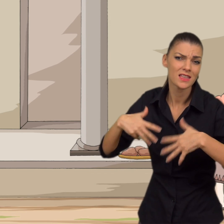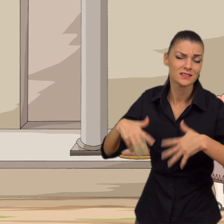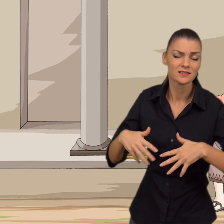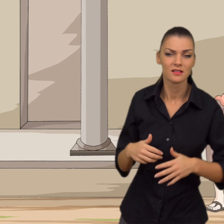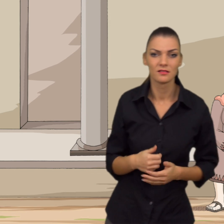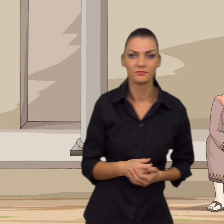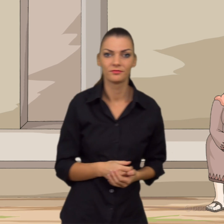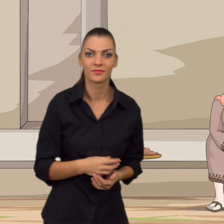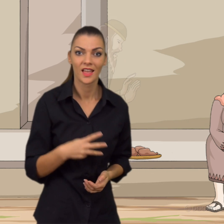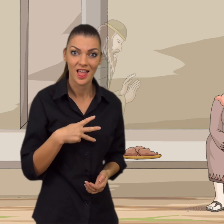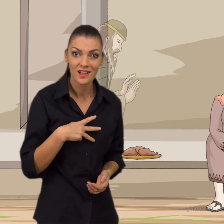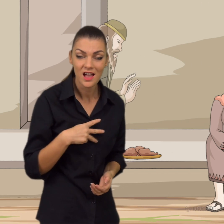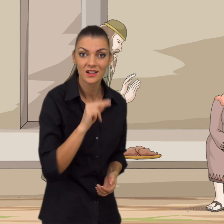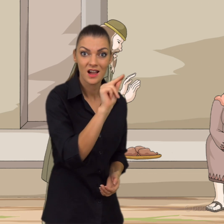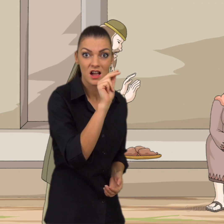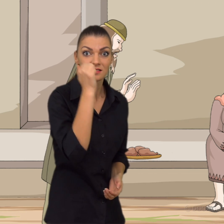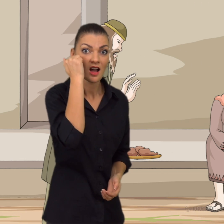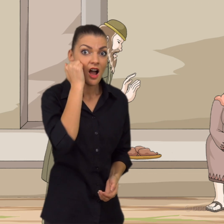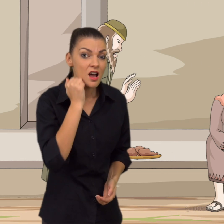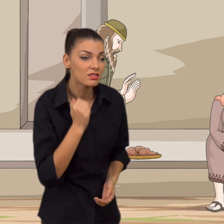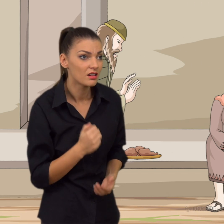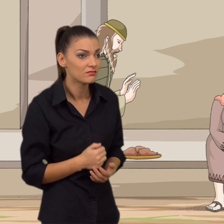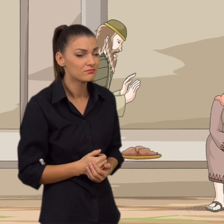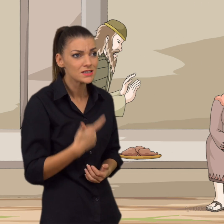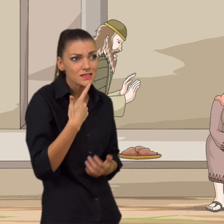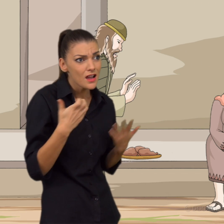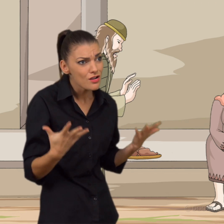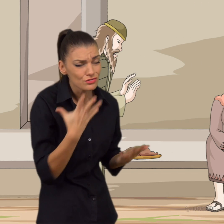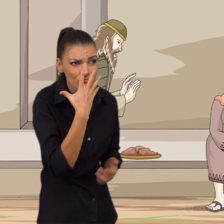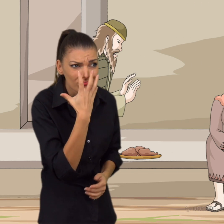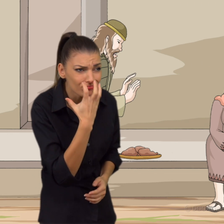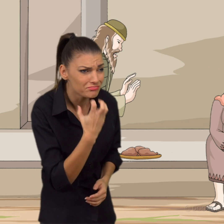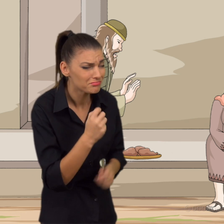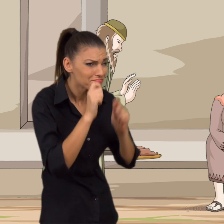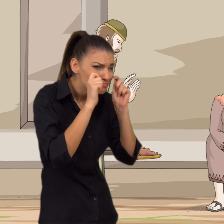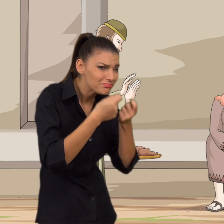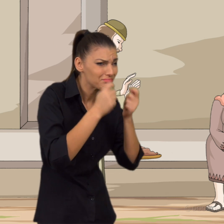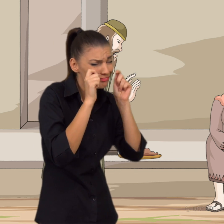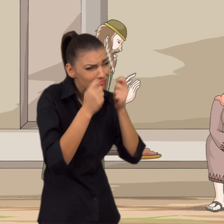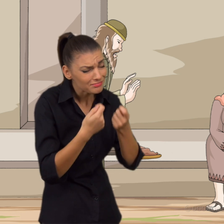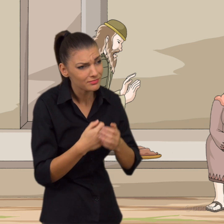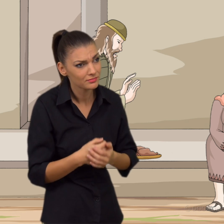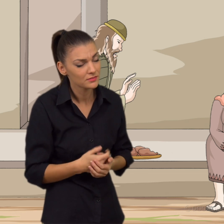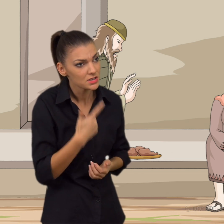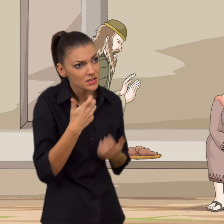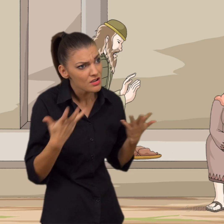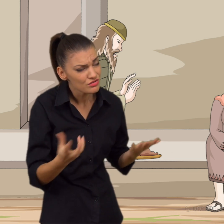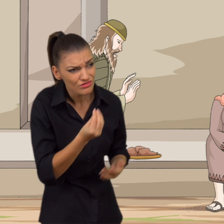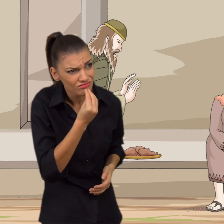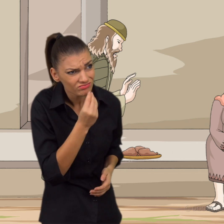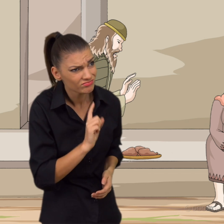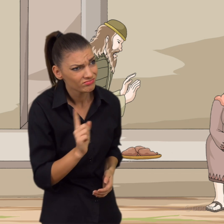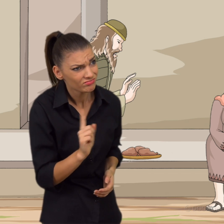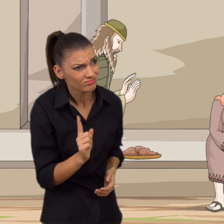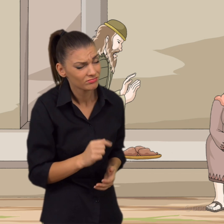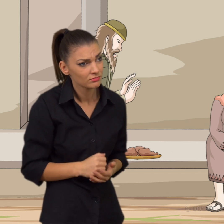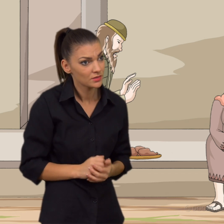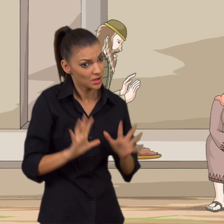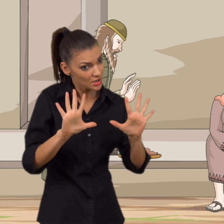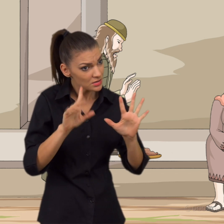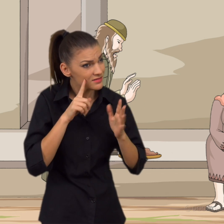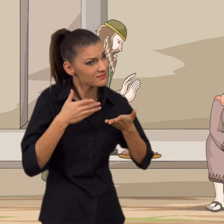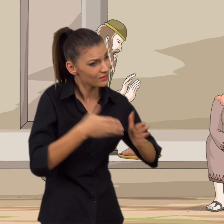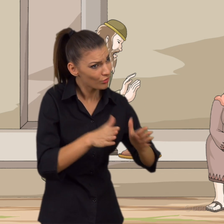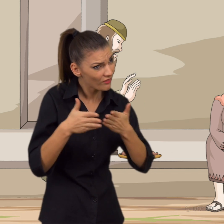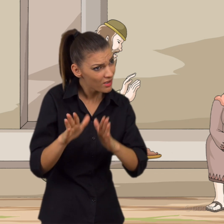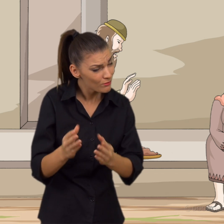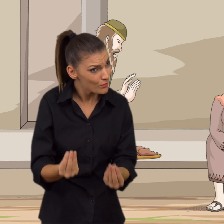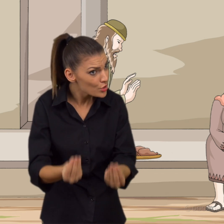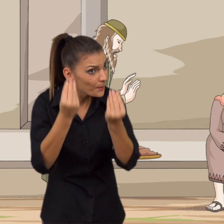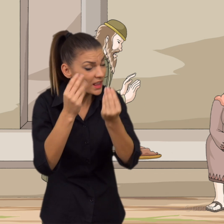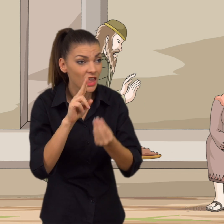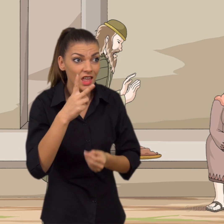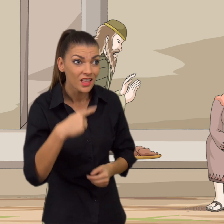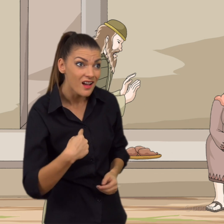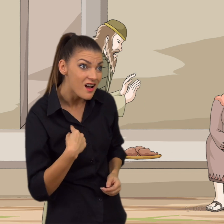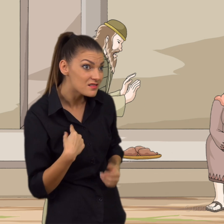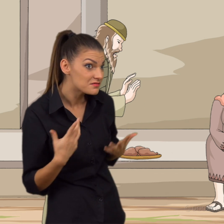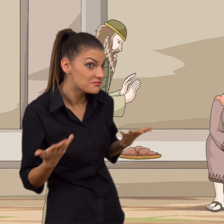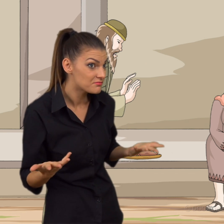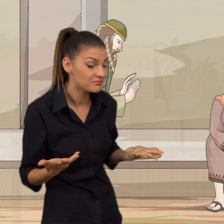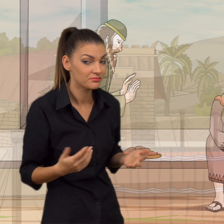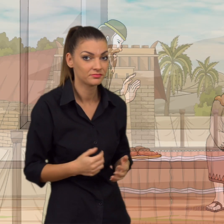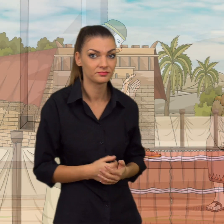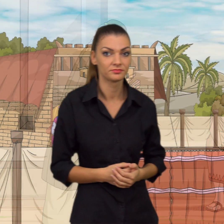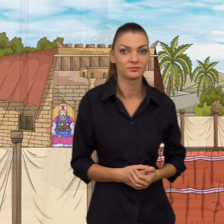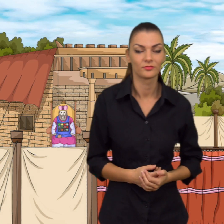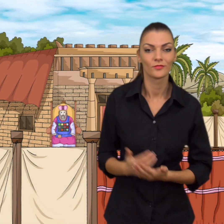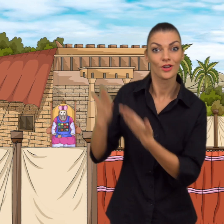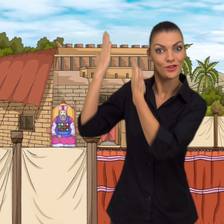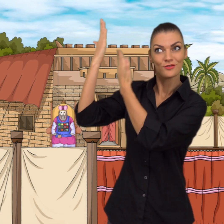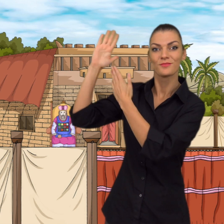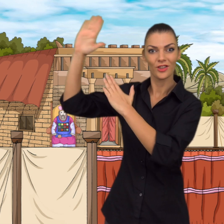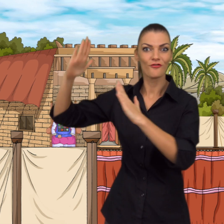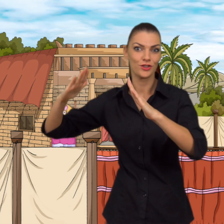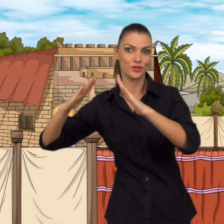“Hannah, why are you crying?” her husband Elkanah asked. “Why won’t you eat? Why is your heart so grieved? Am I not better to you than ten sons?” So after they had finished eating and drinking in Shiloh, Hannah stood up.